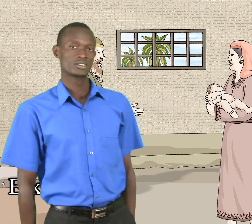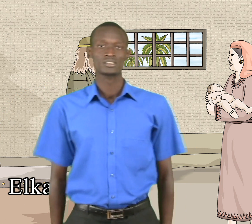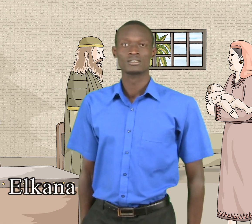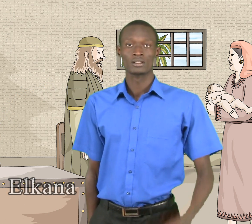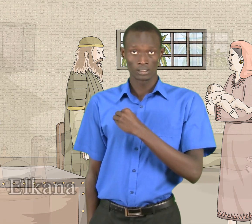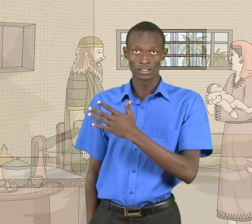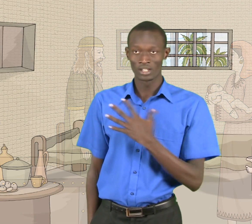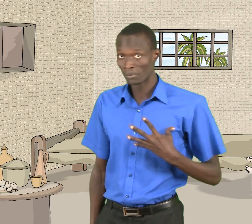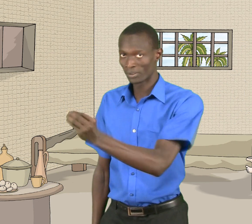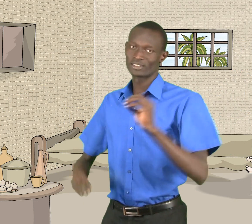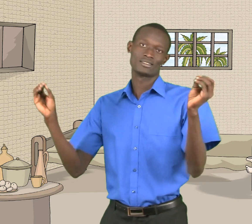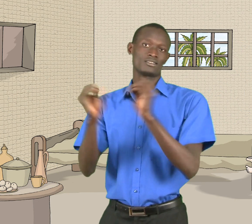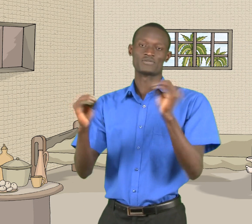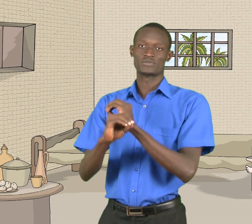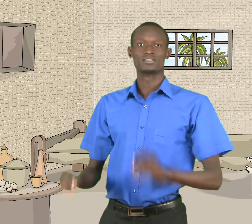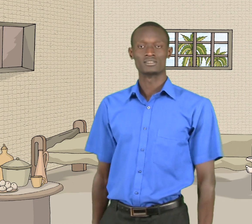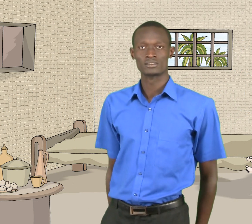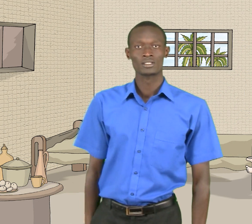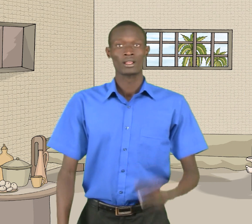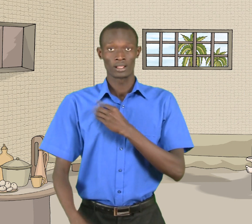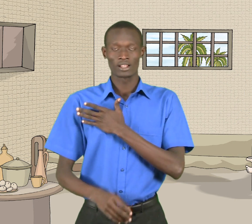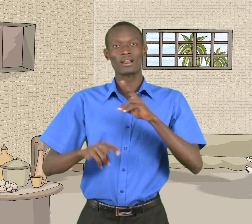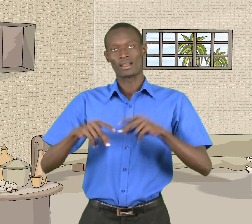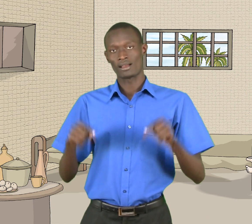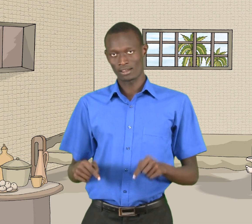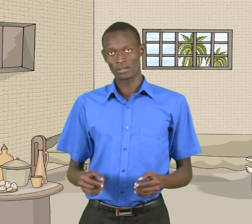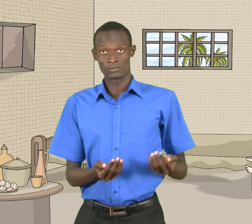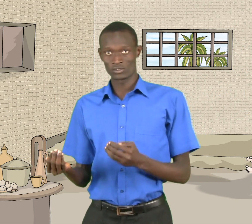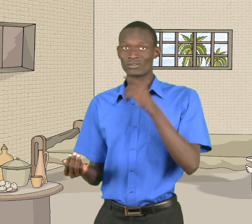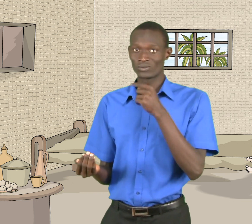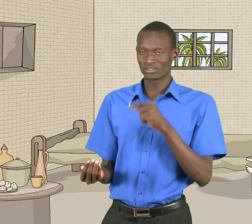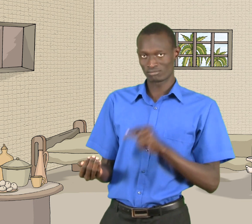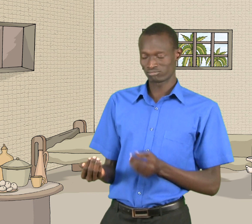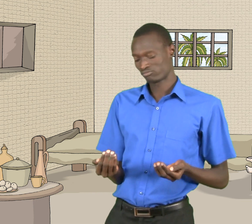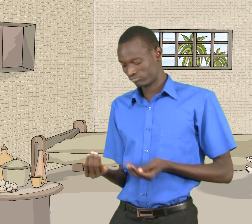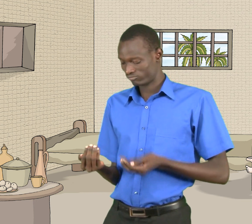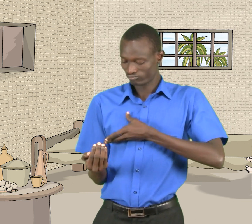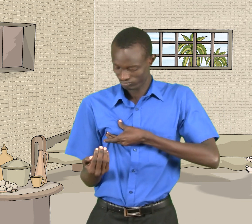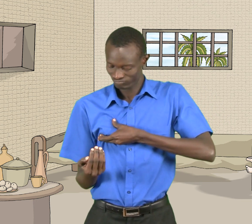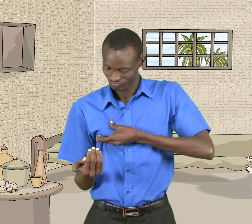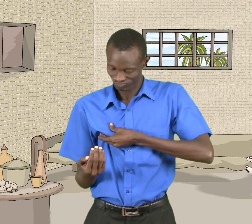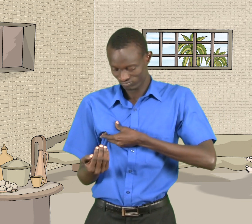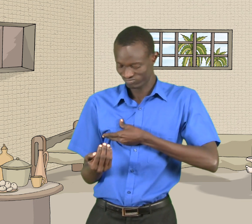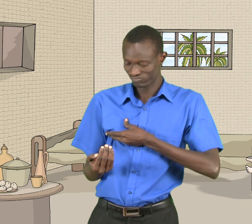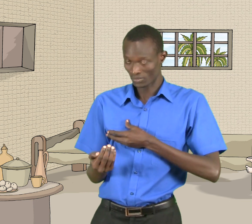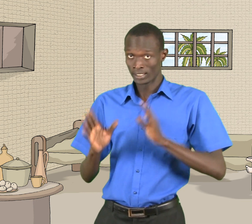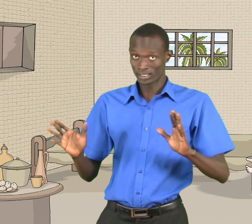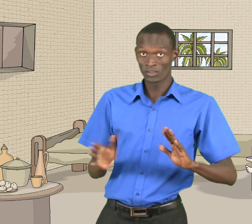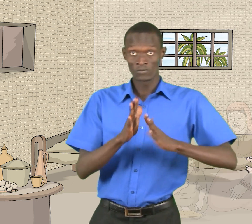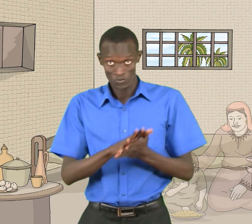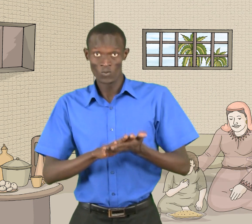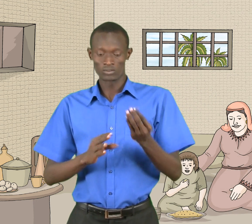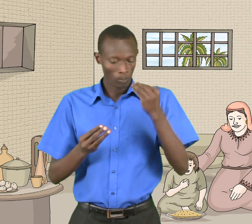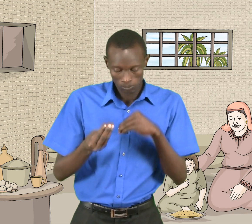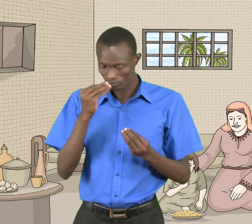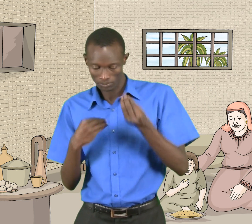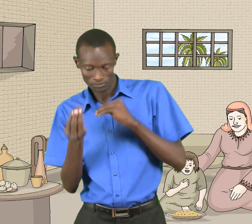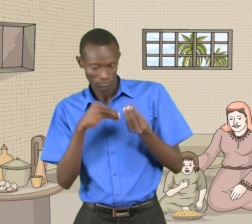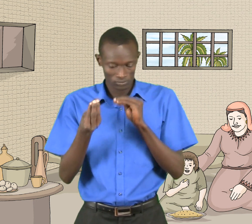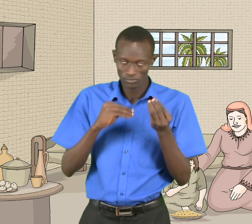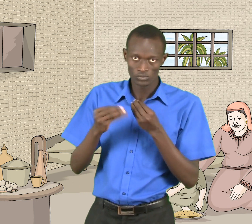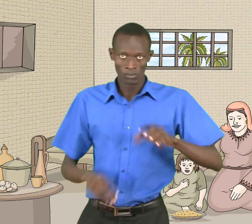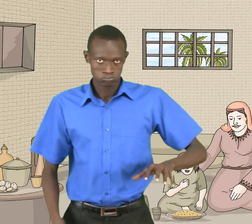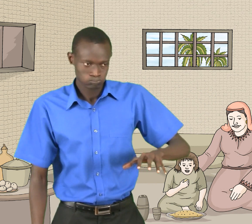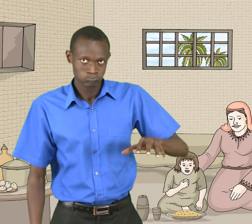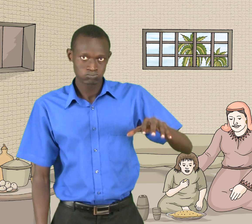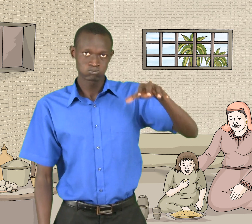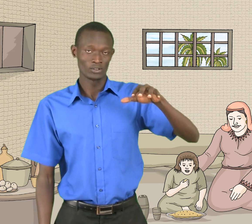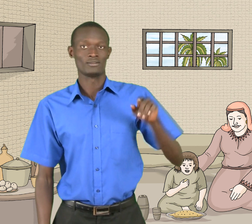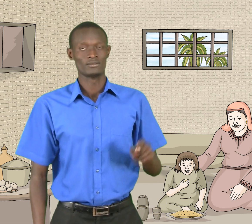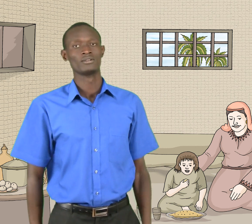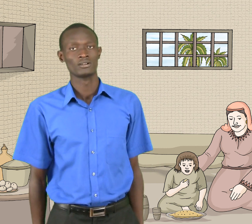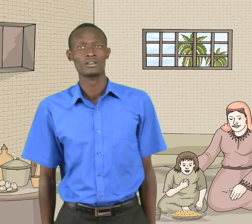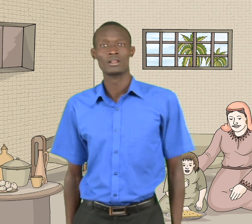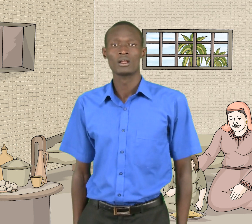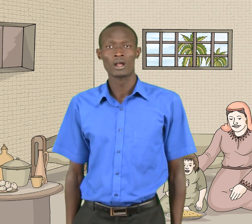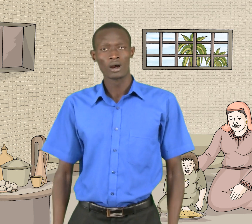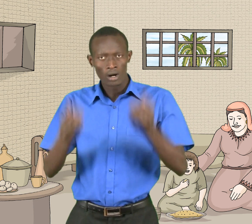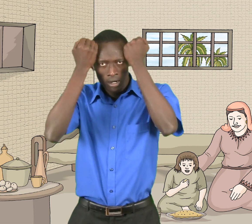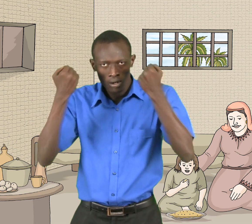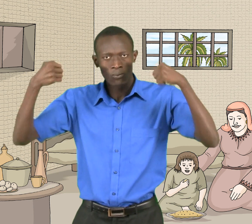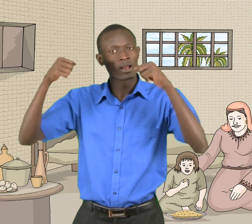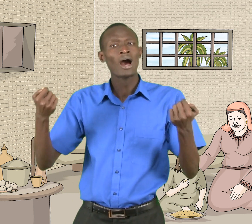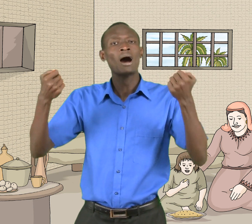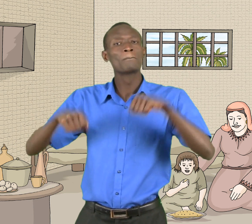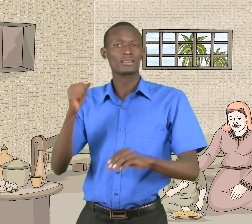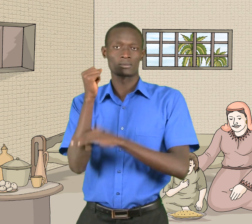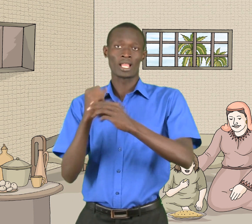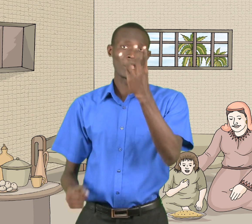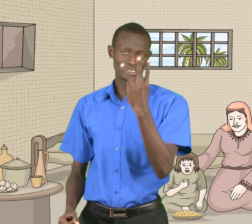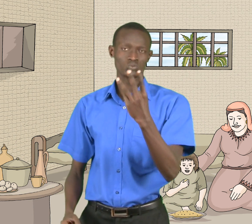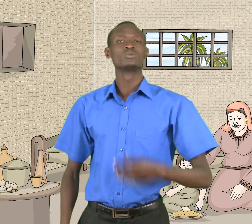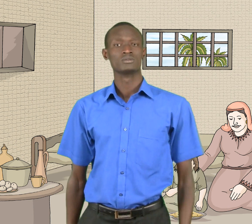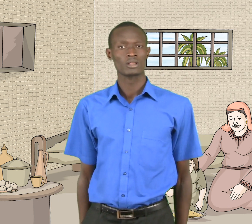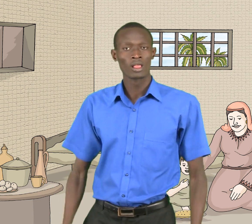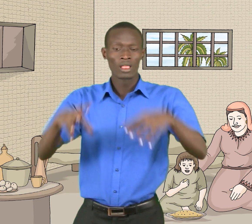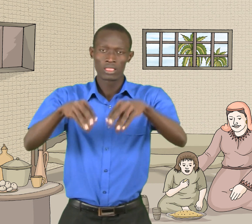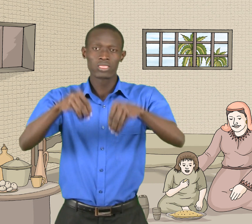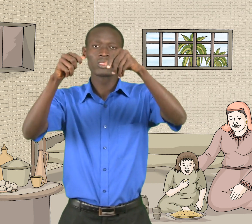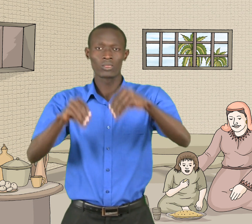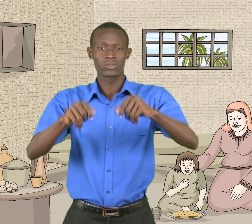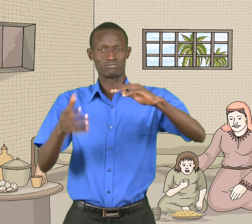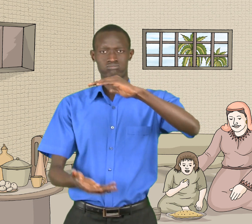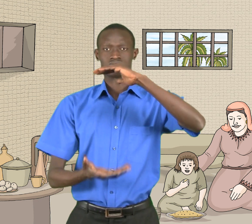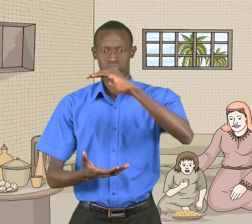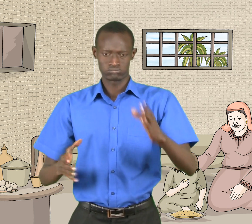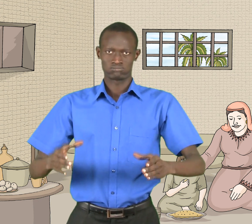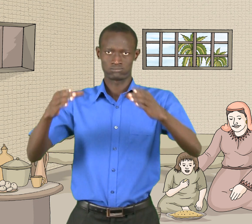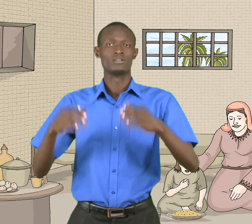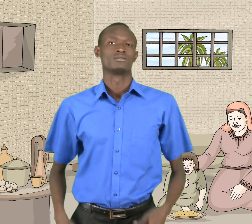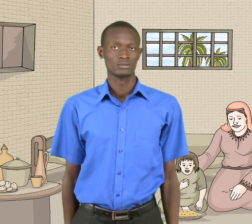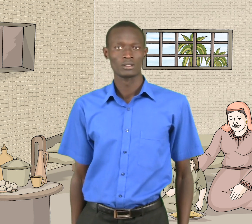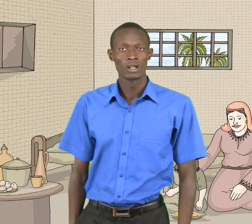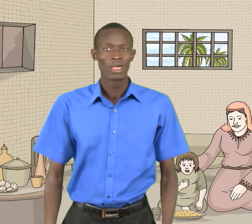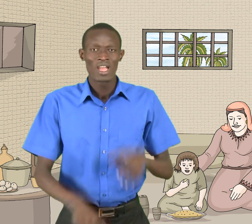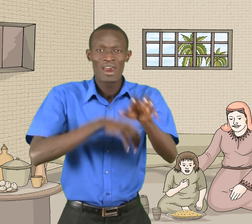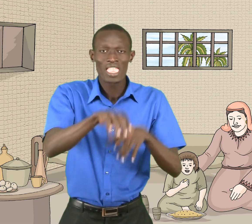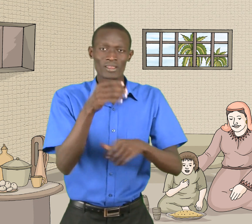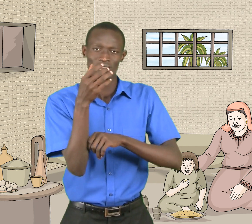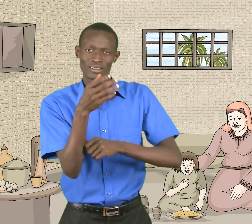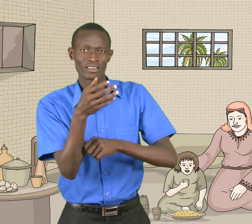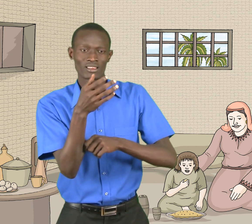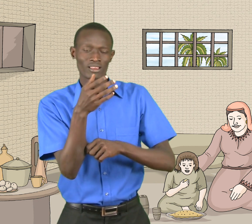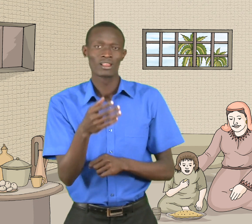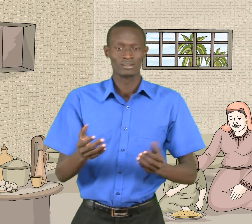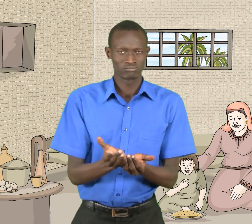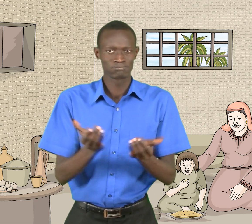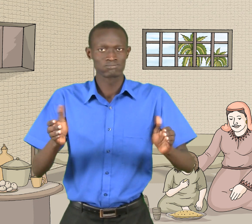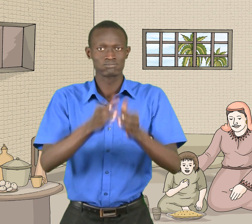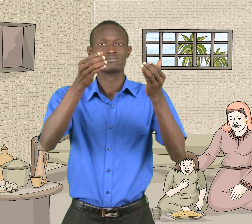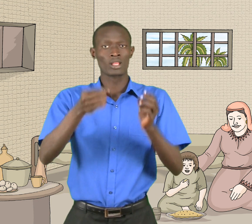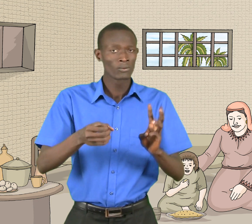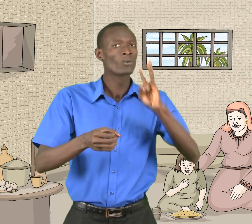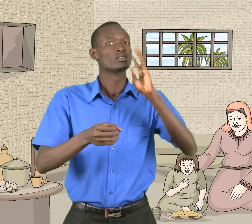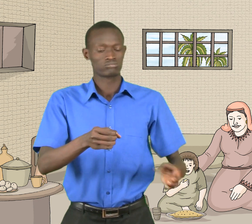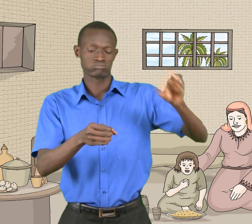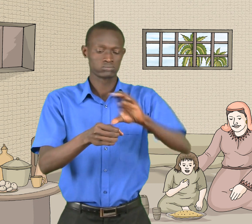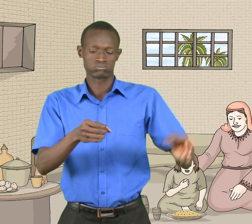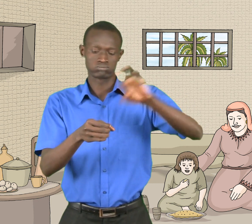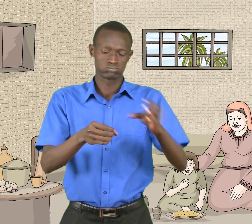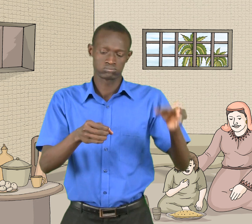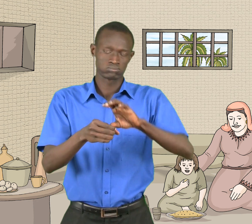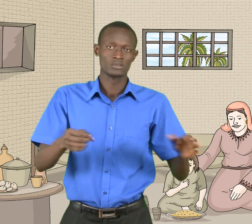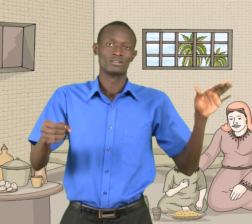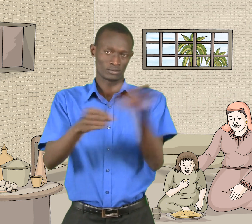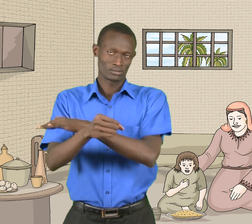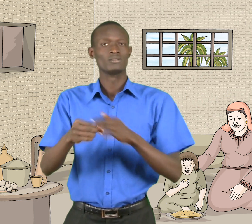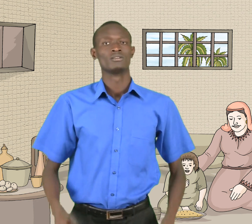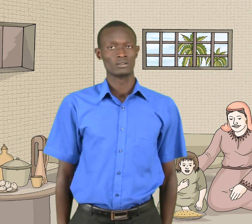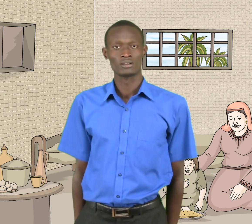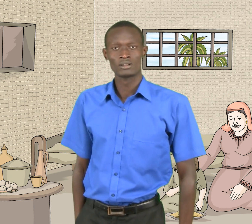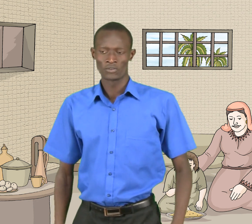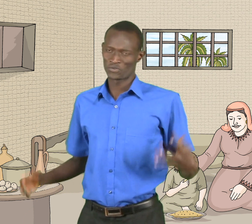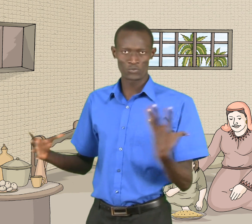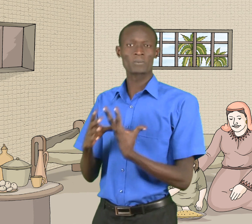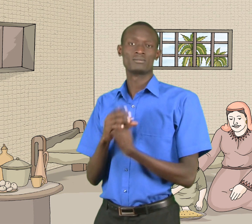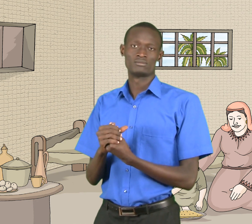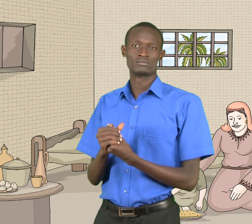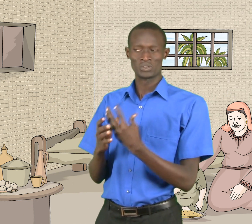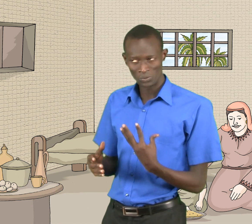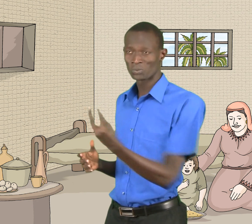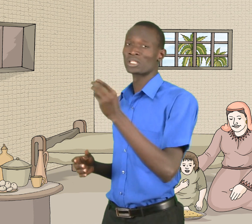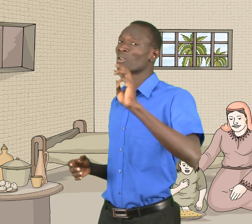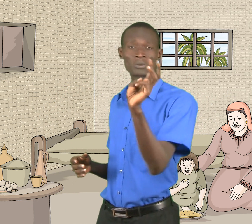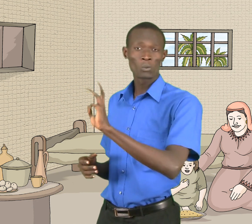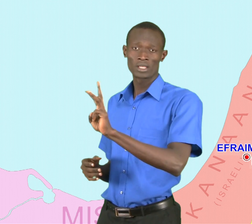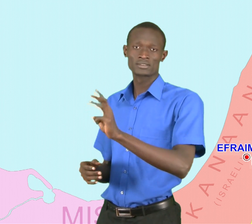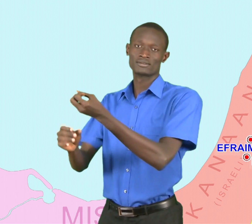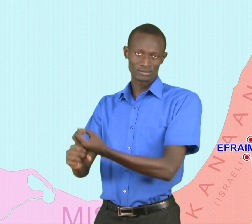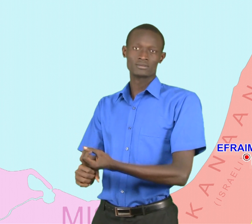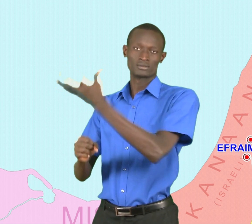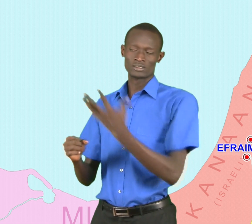So Hannah stayed and nursed her son until she had weaned him.